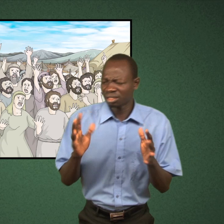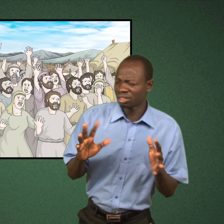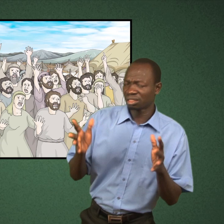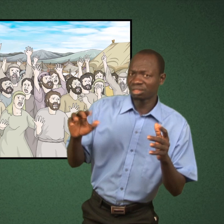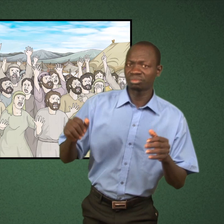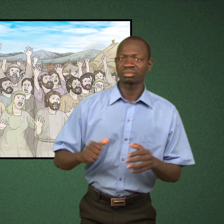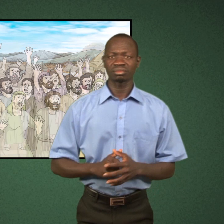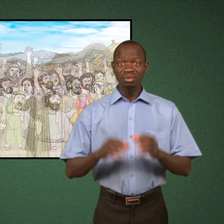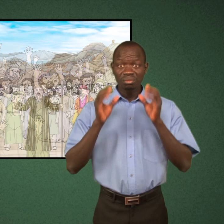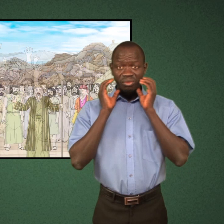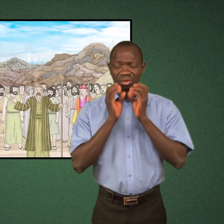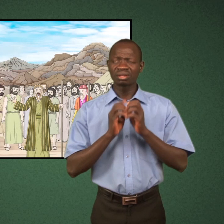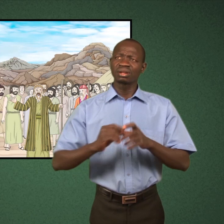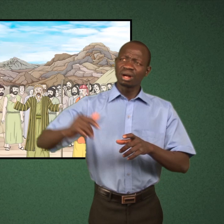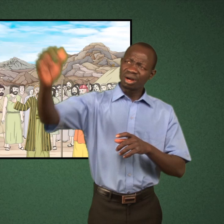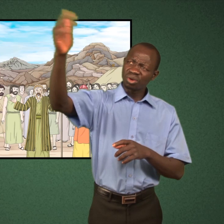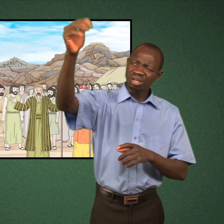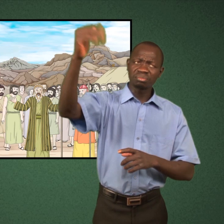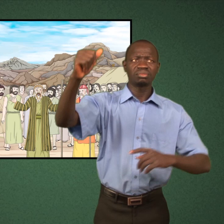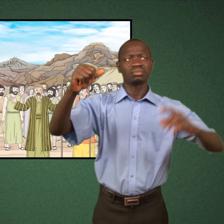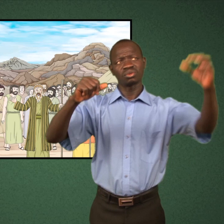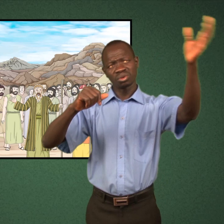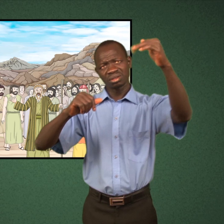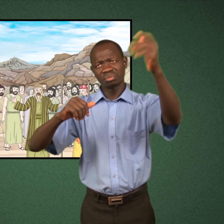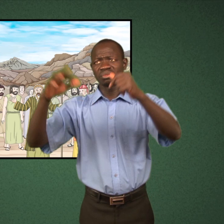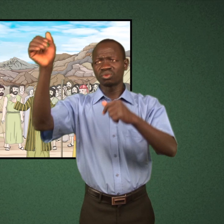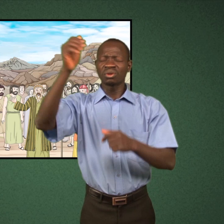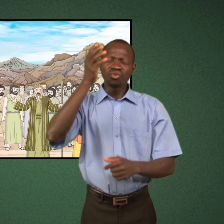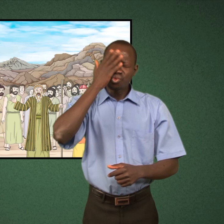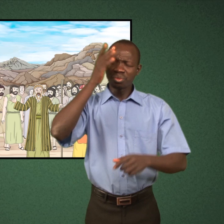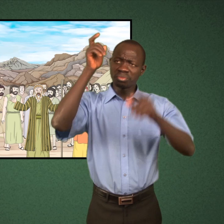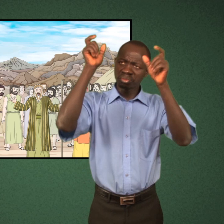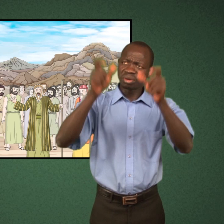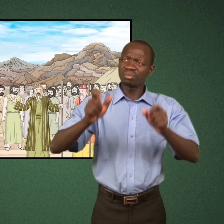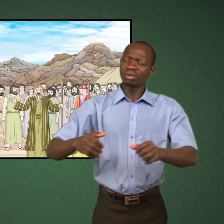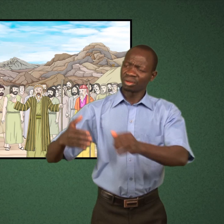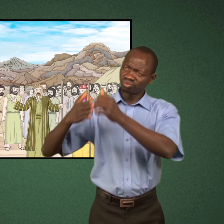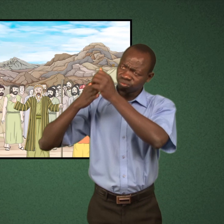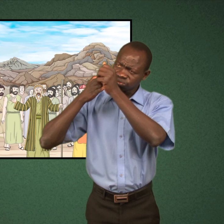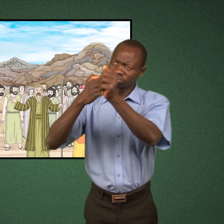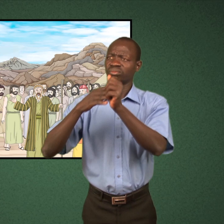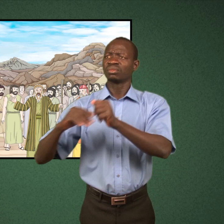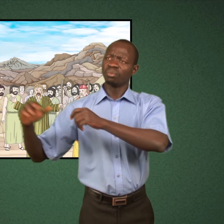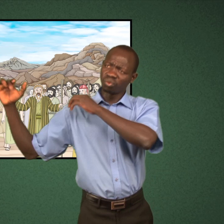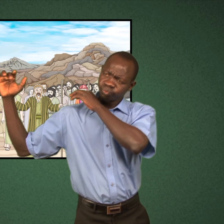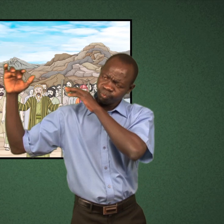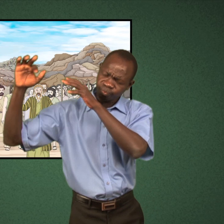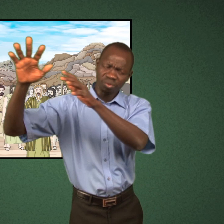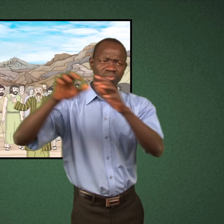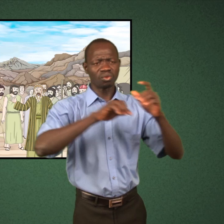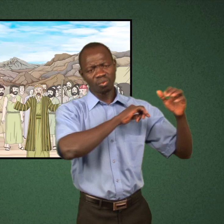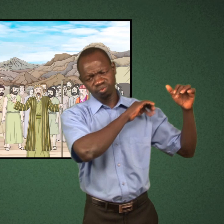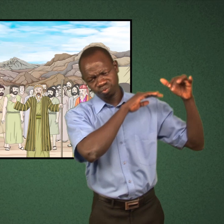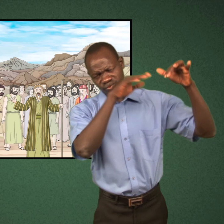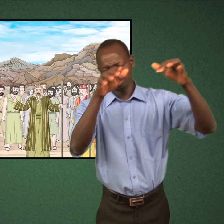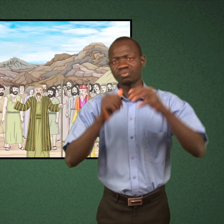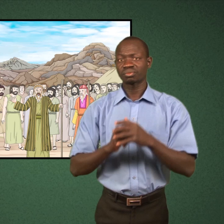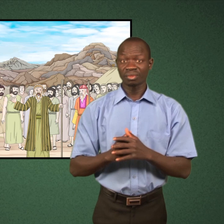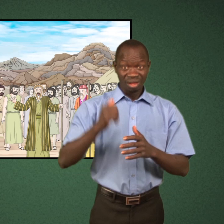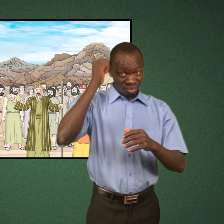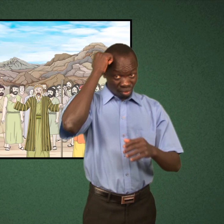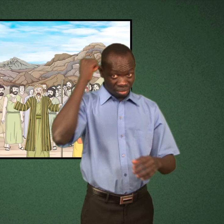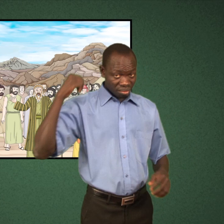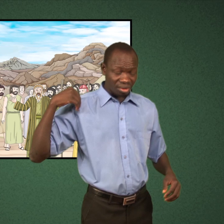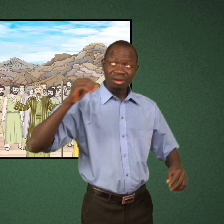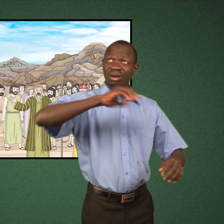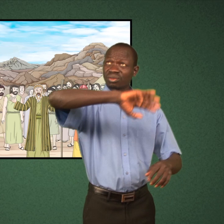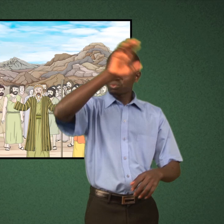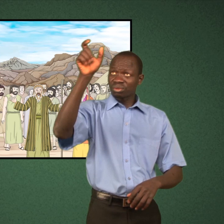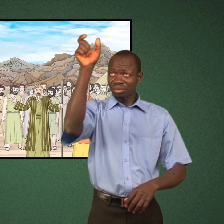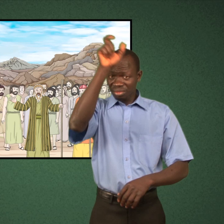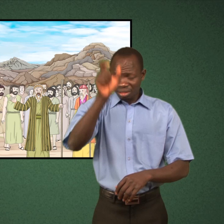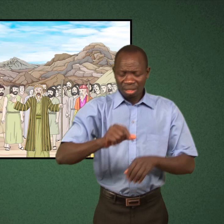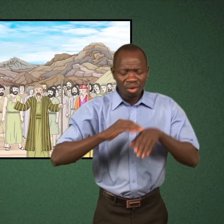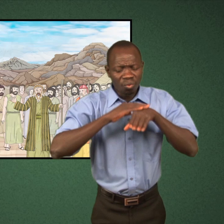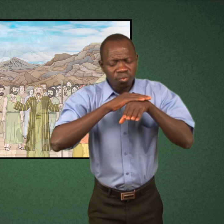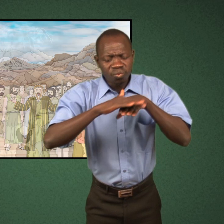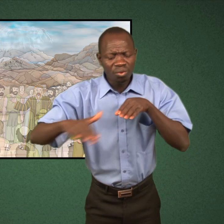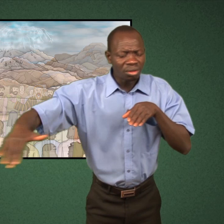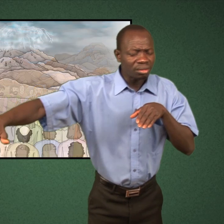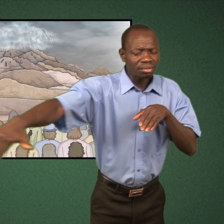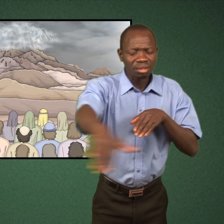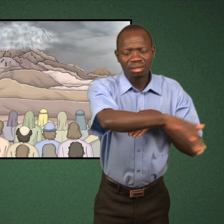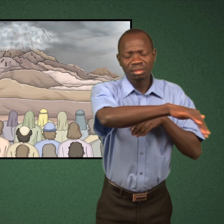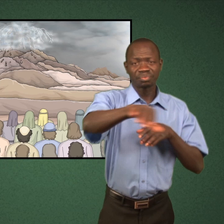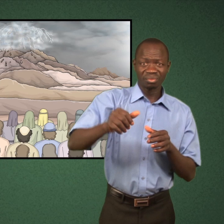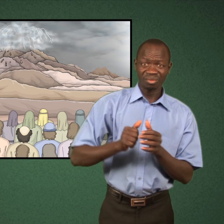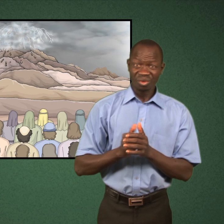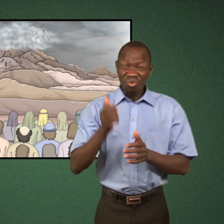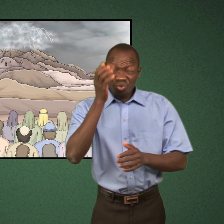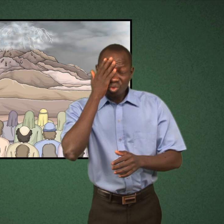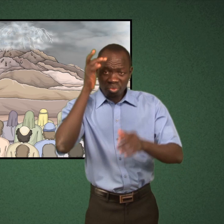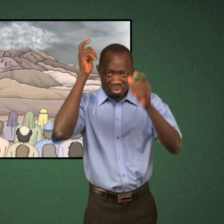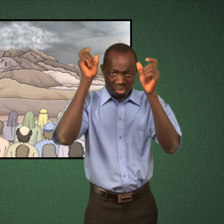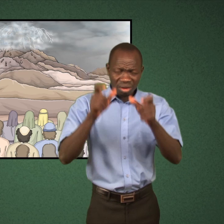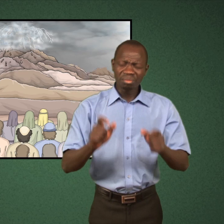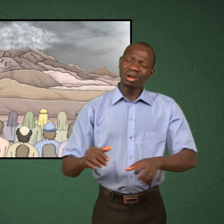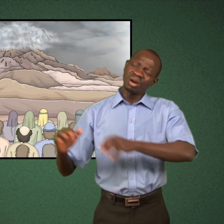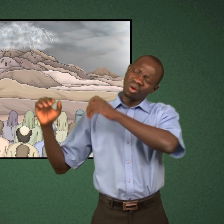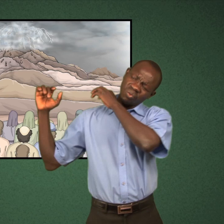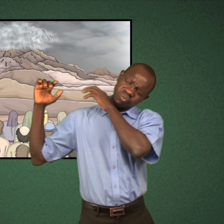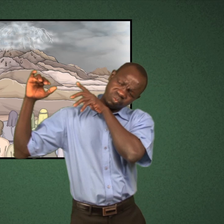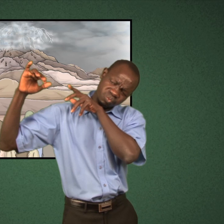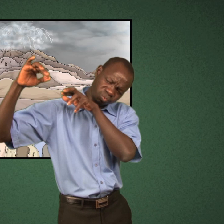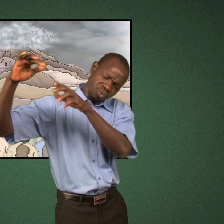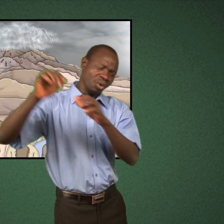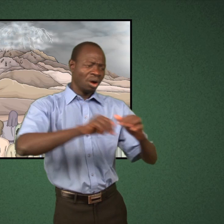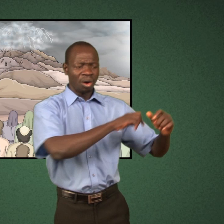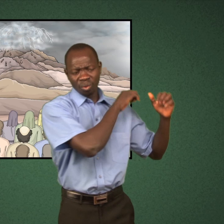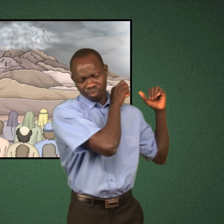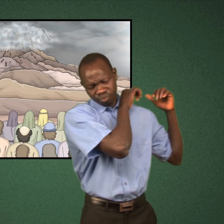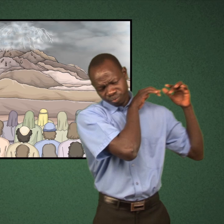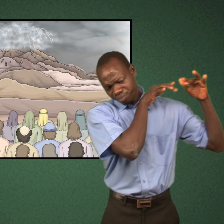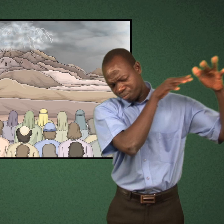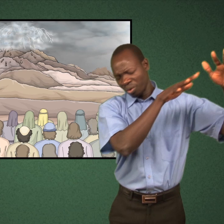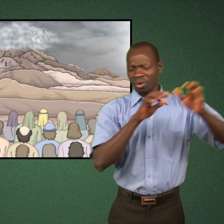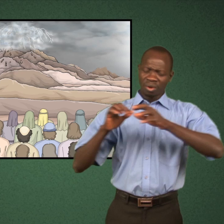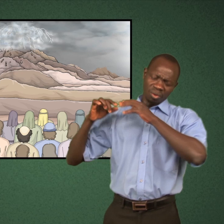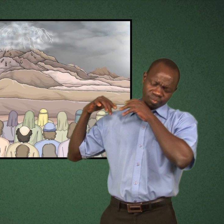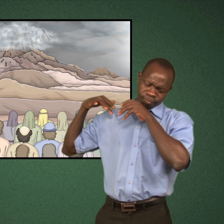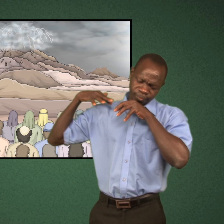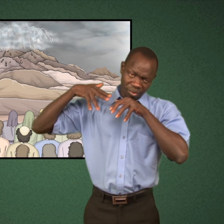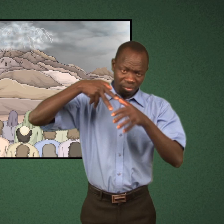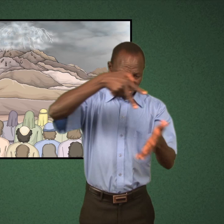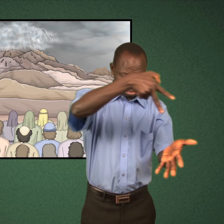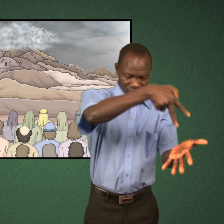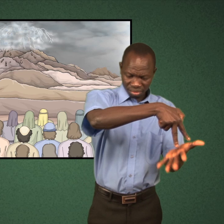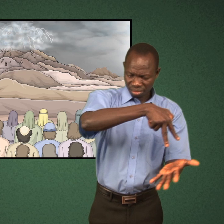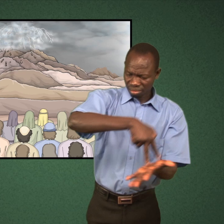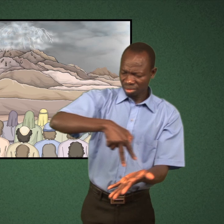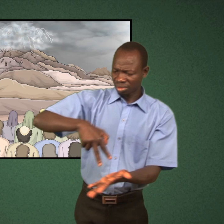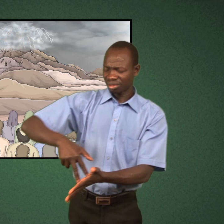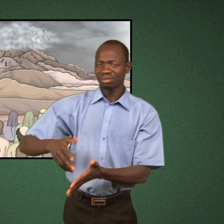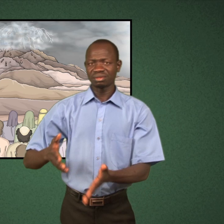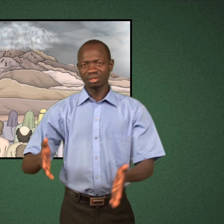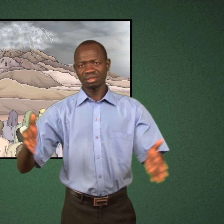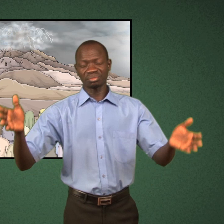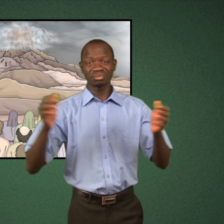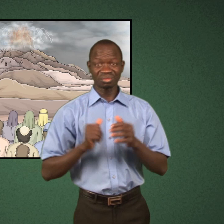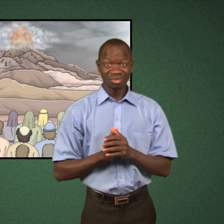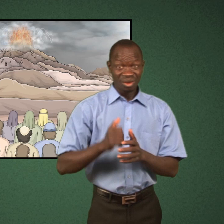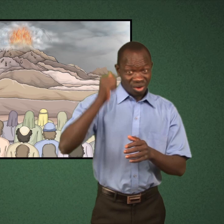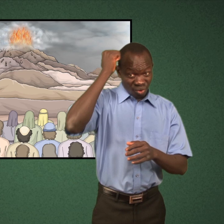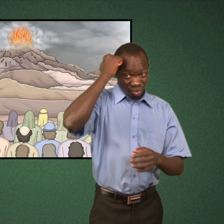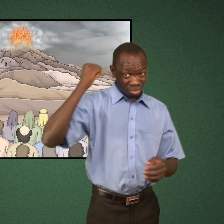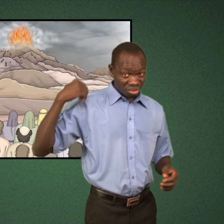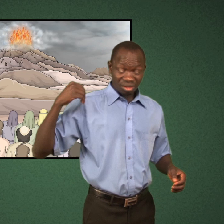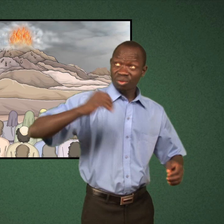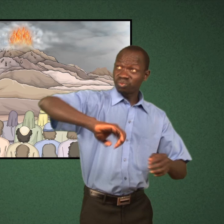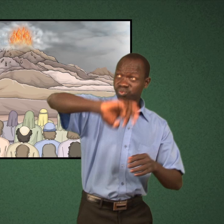Then Moses brought the people out of the camp to meet with God, and they stood at the foot of the mountain.